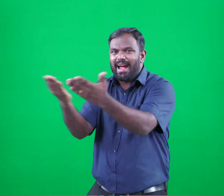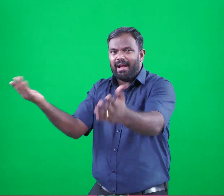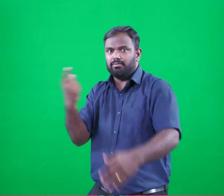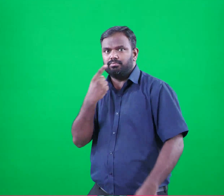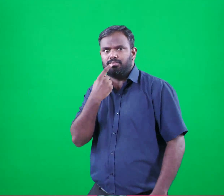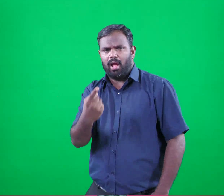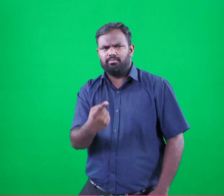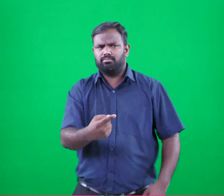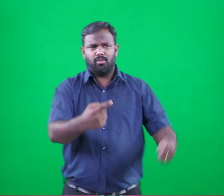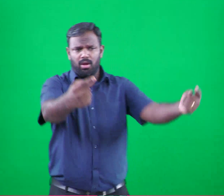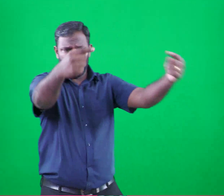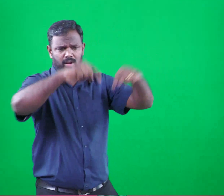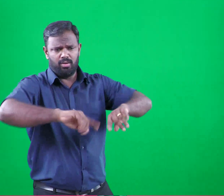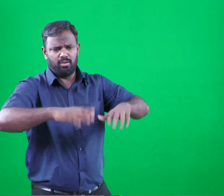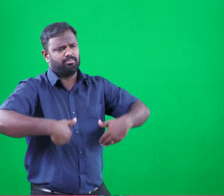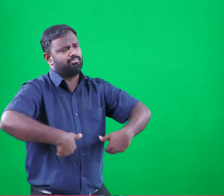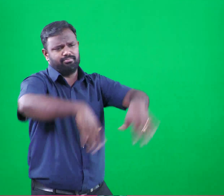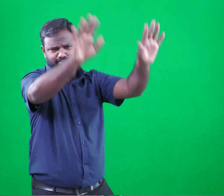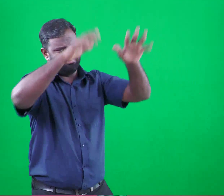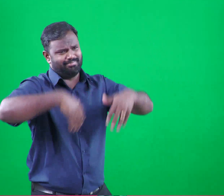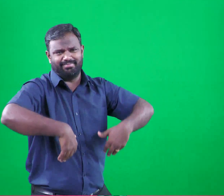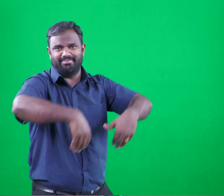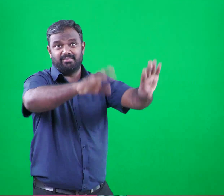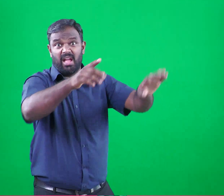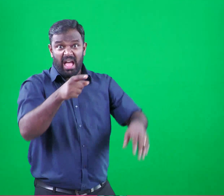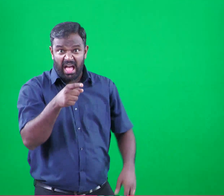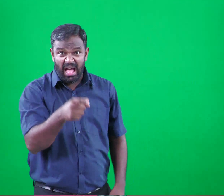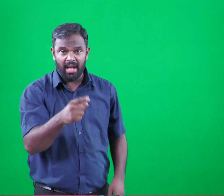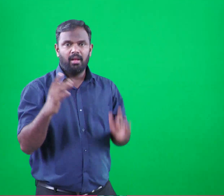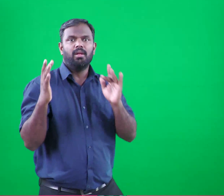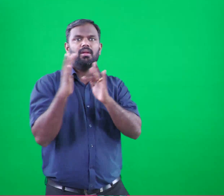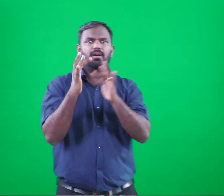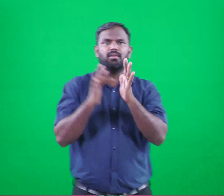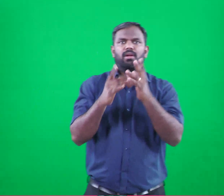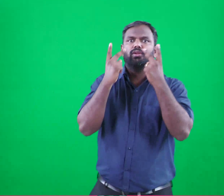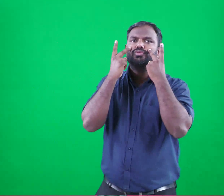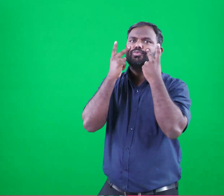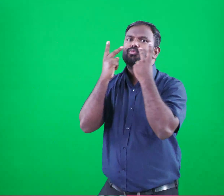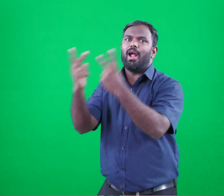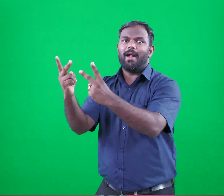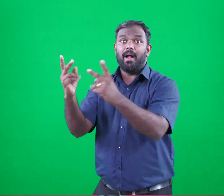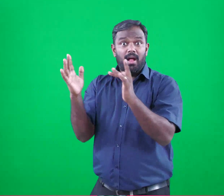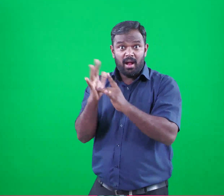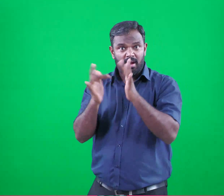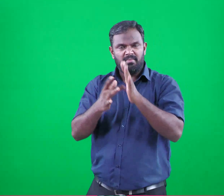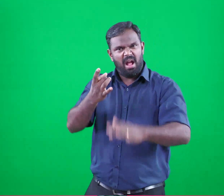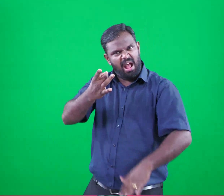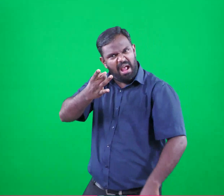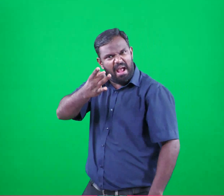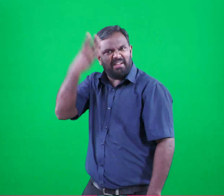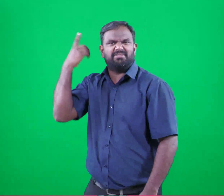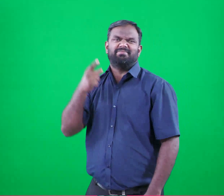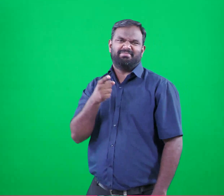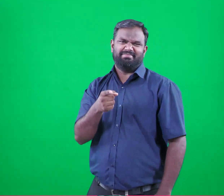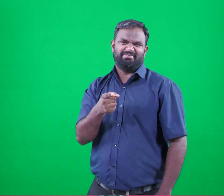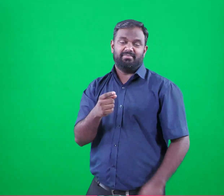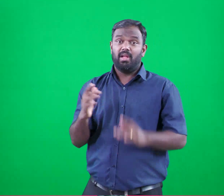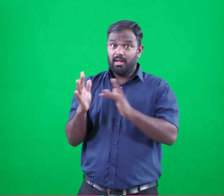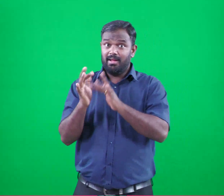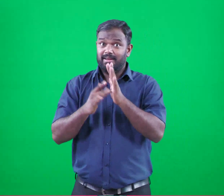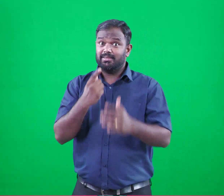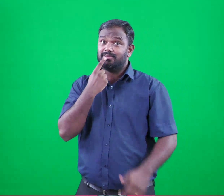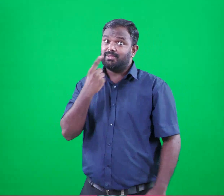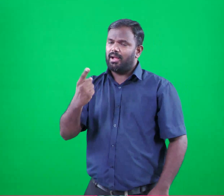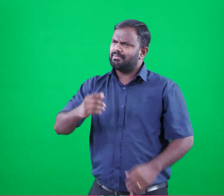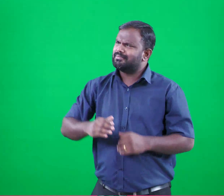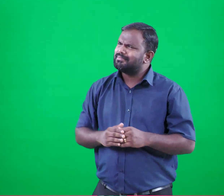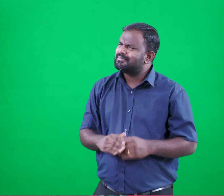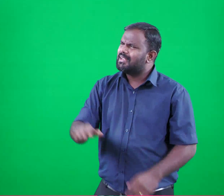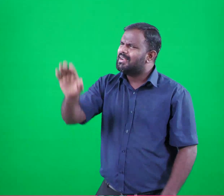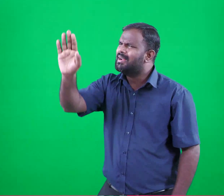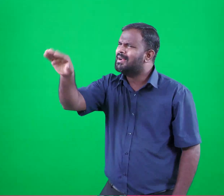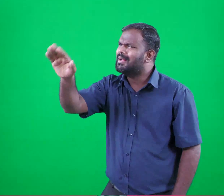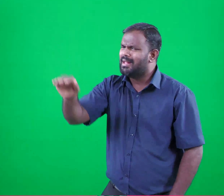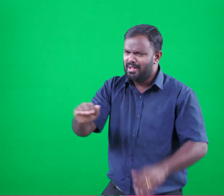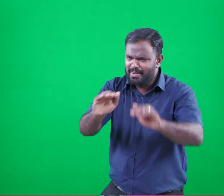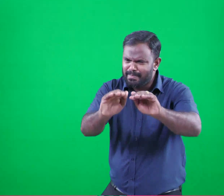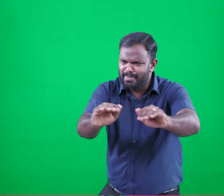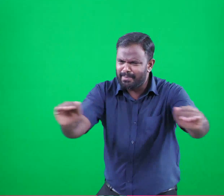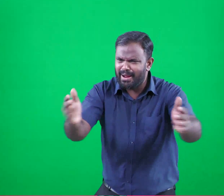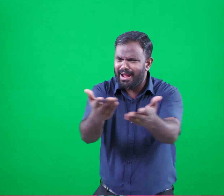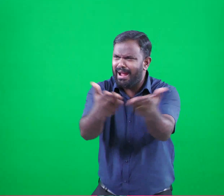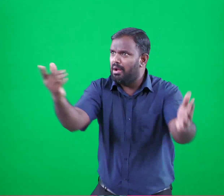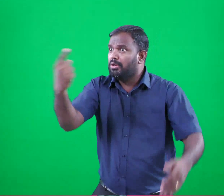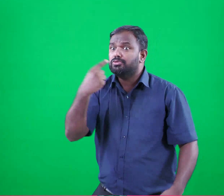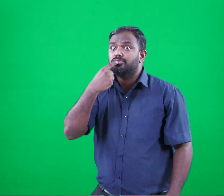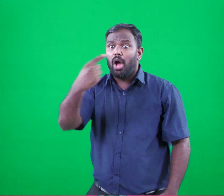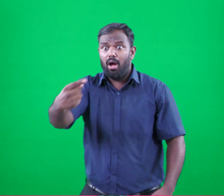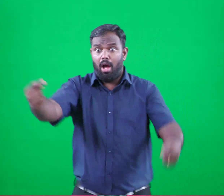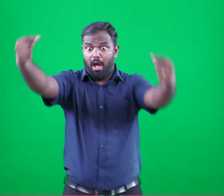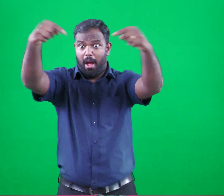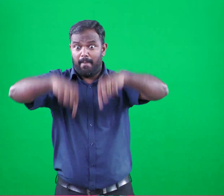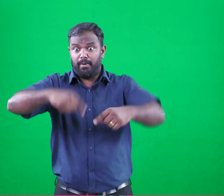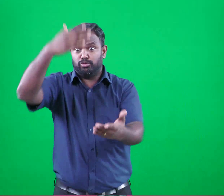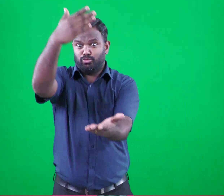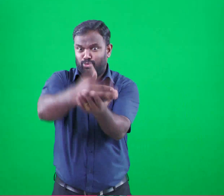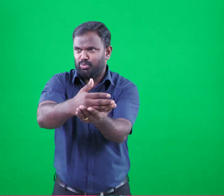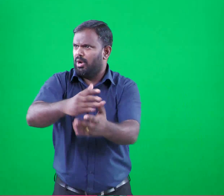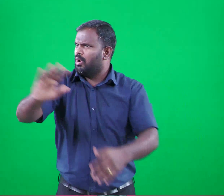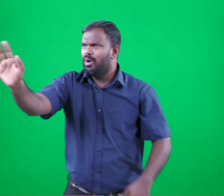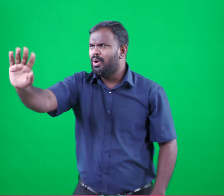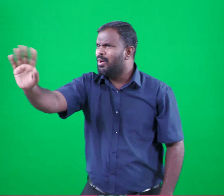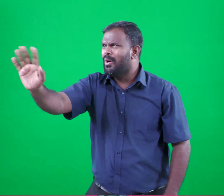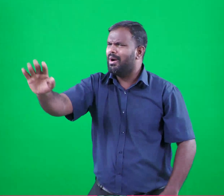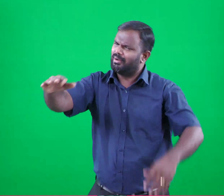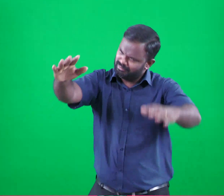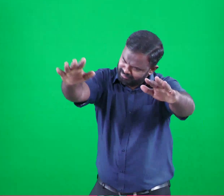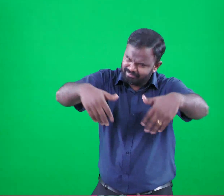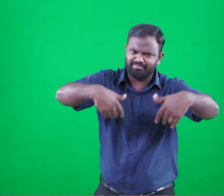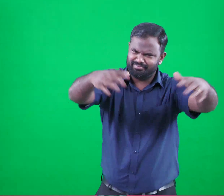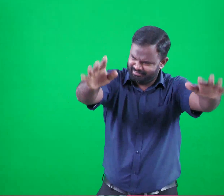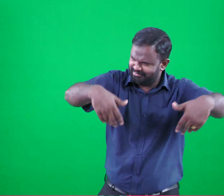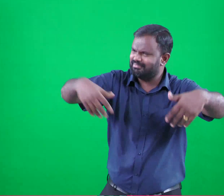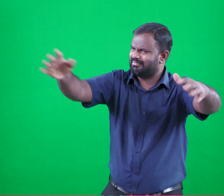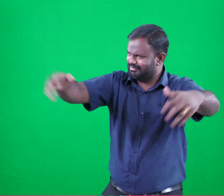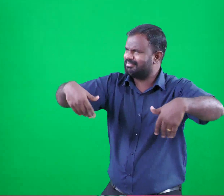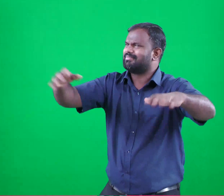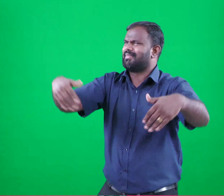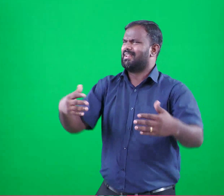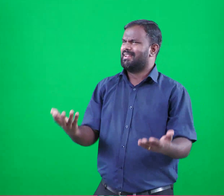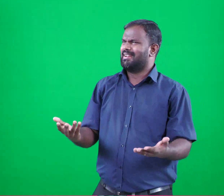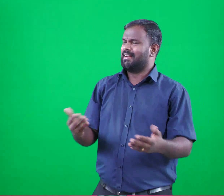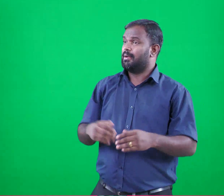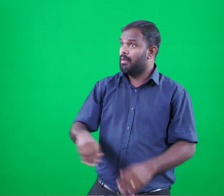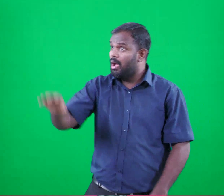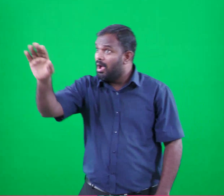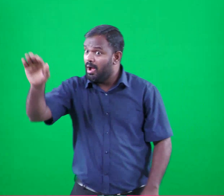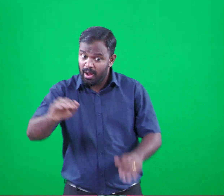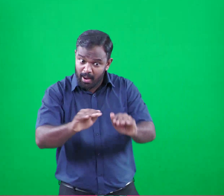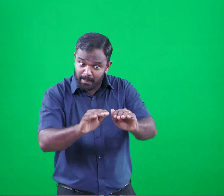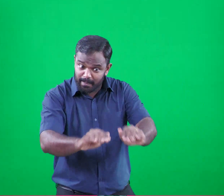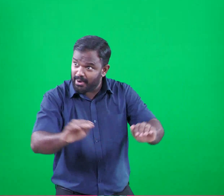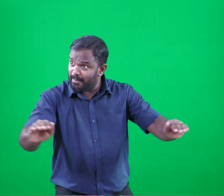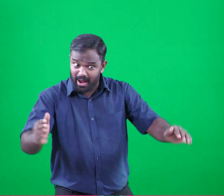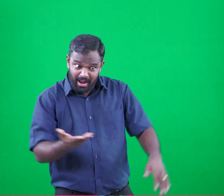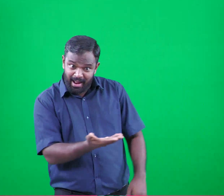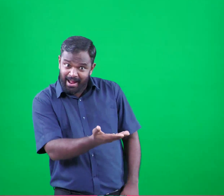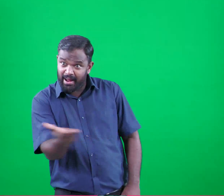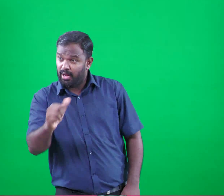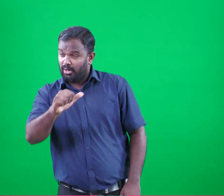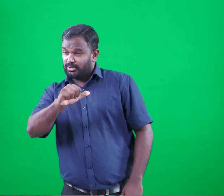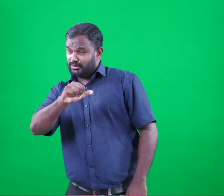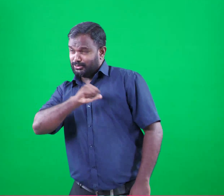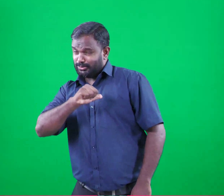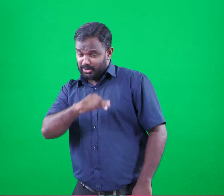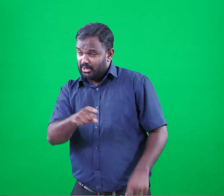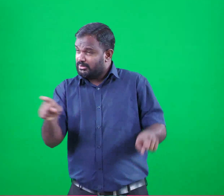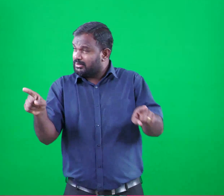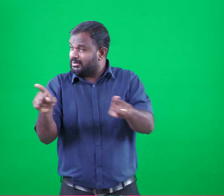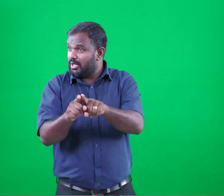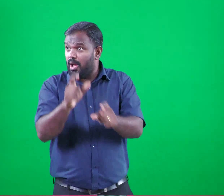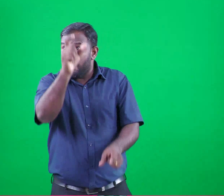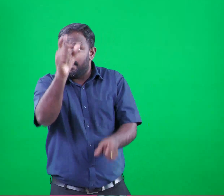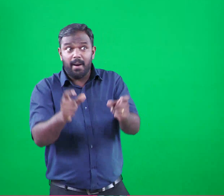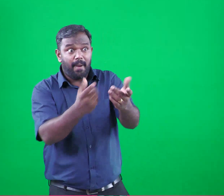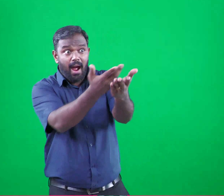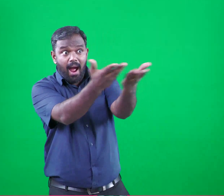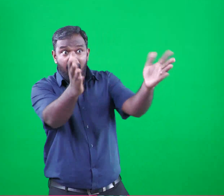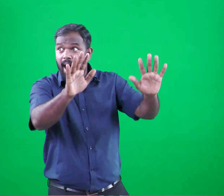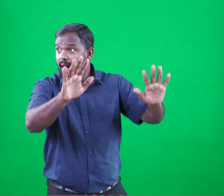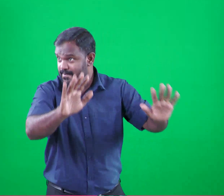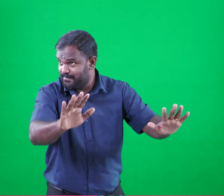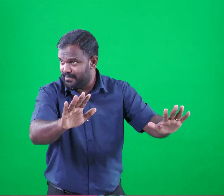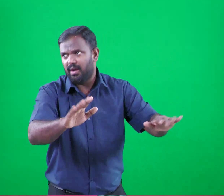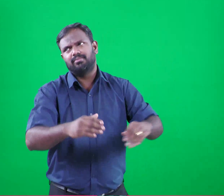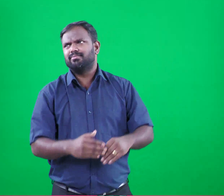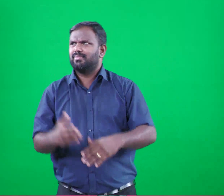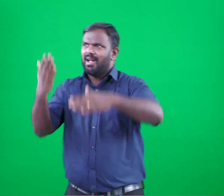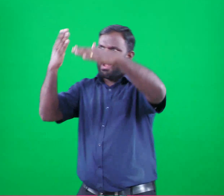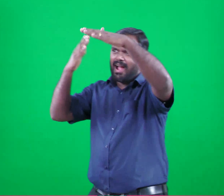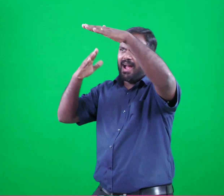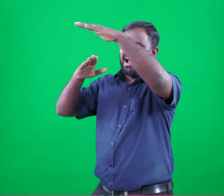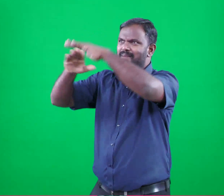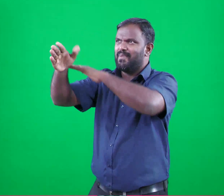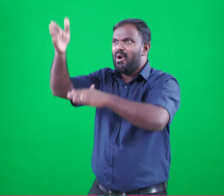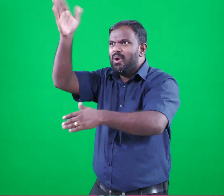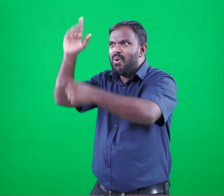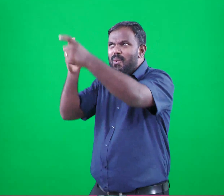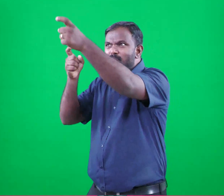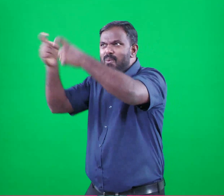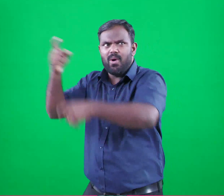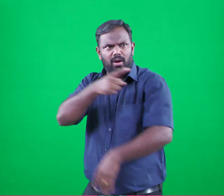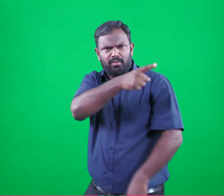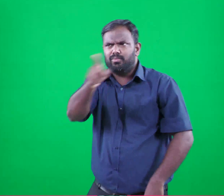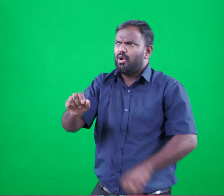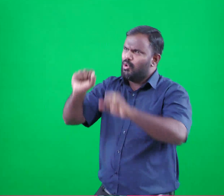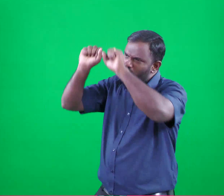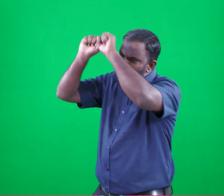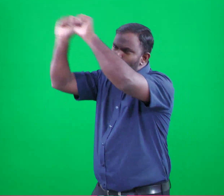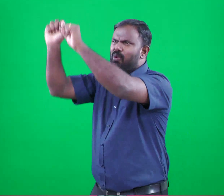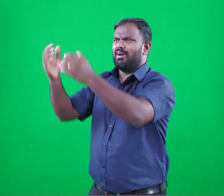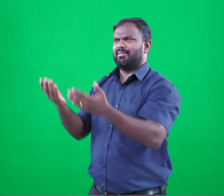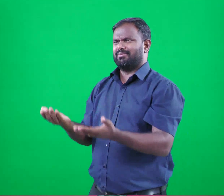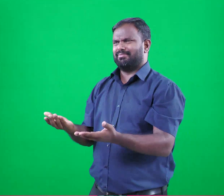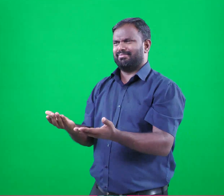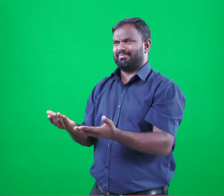But when Jesus saw this, He was indignant and told them, "Let the little children come to Me, and do not hinder them!